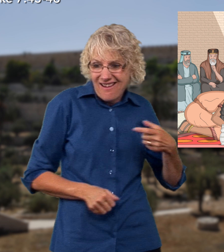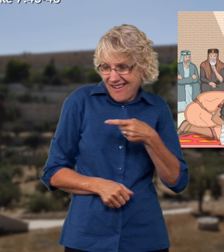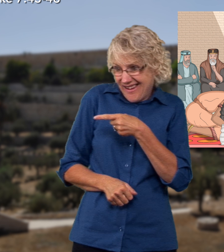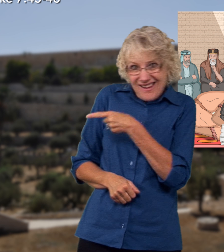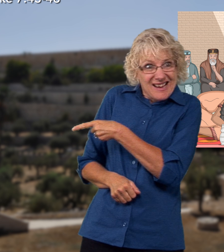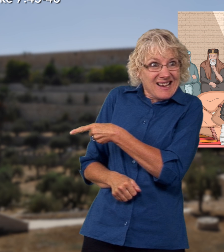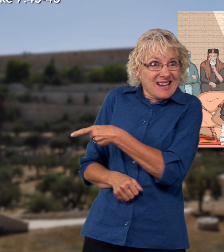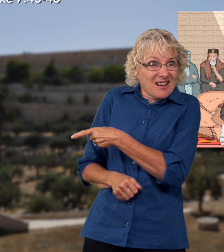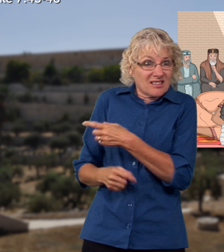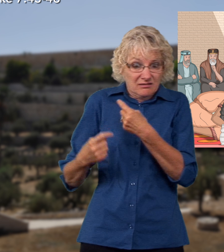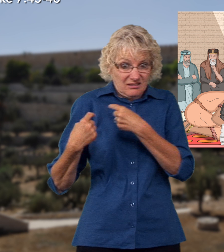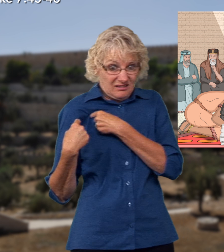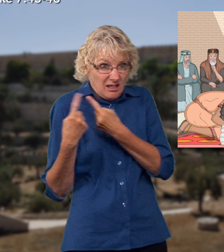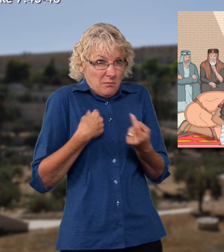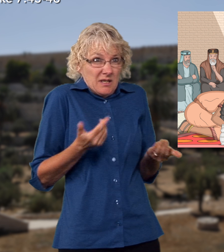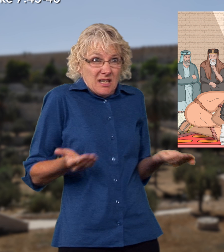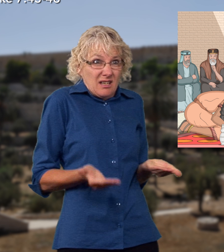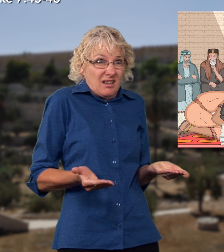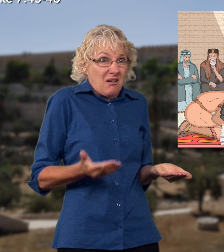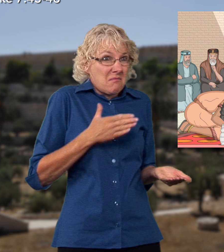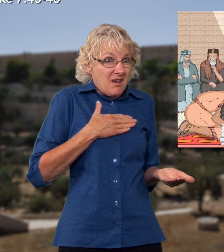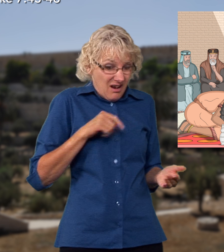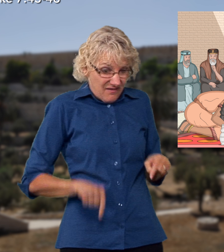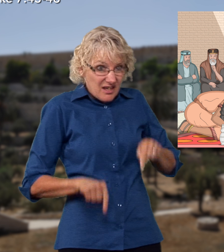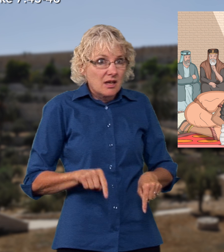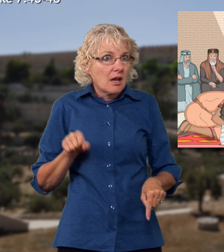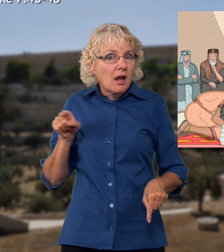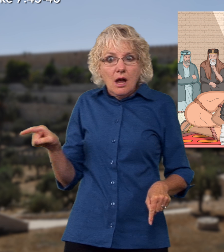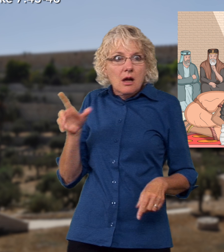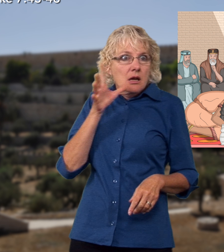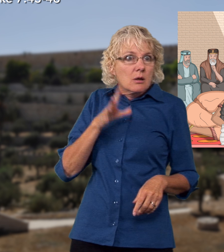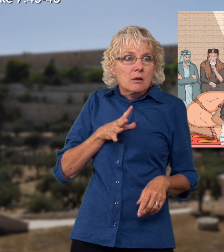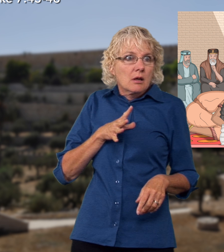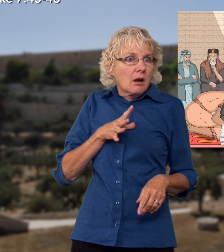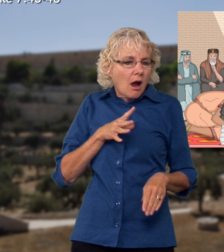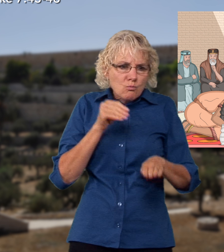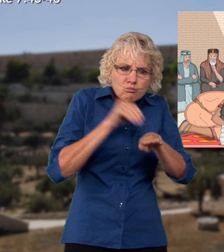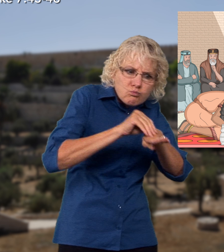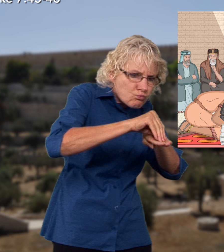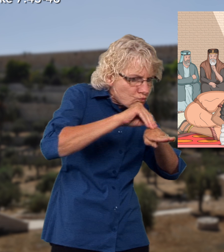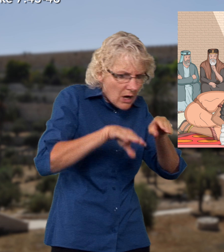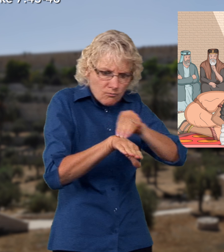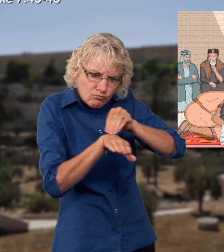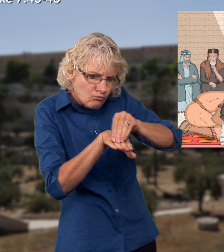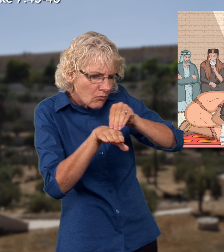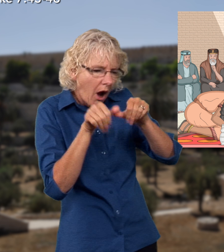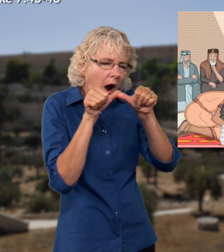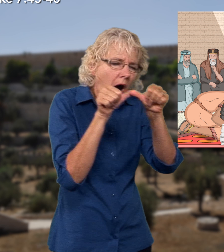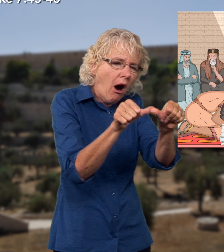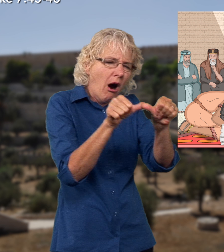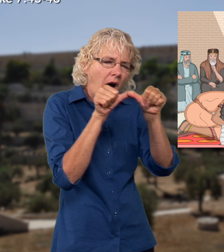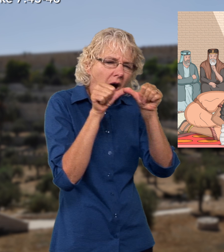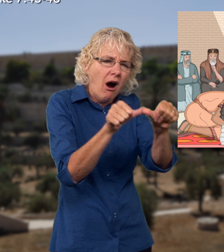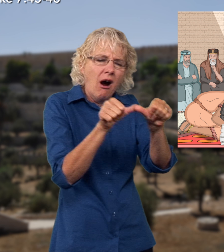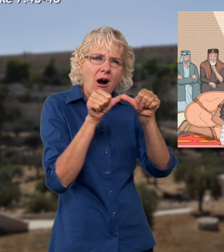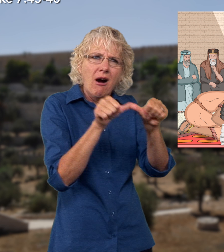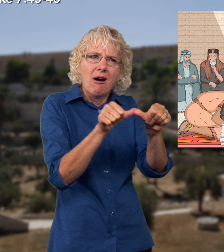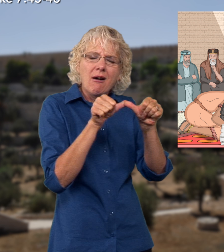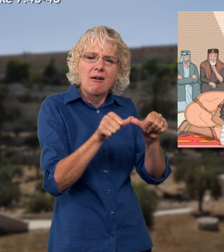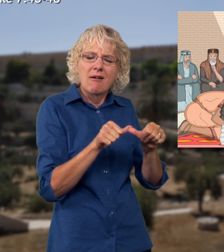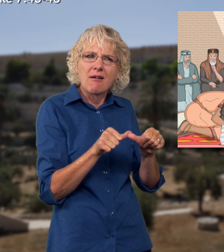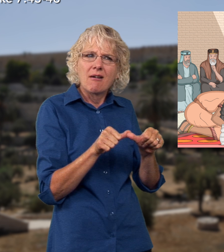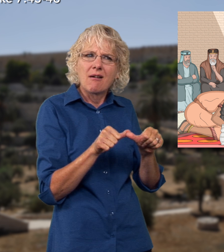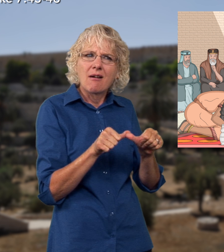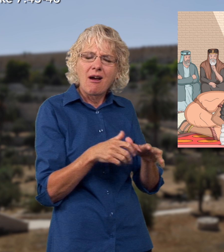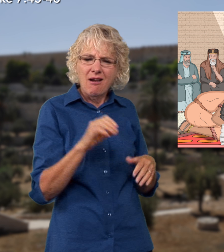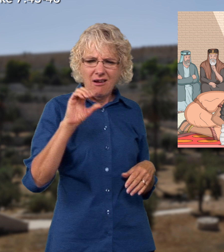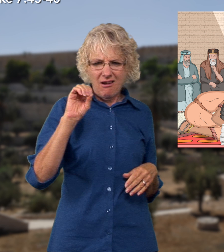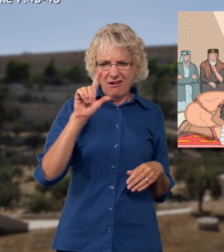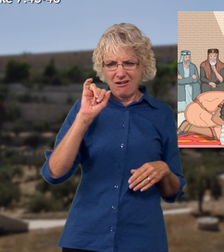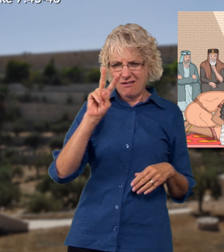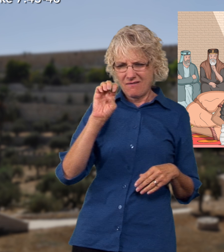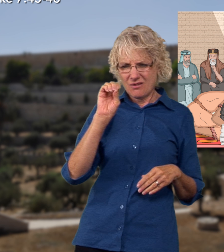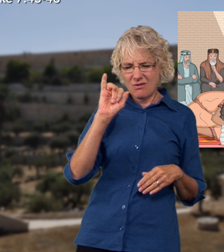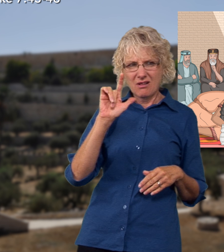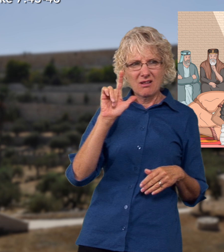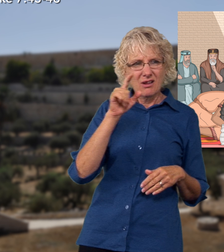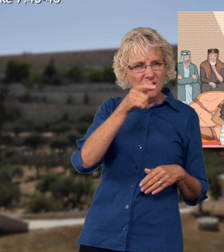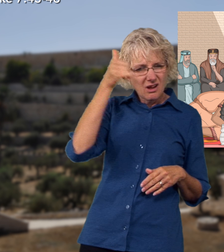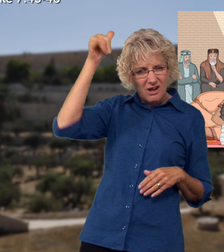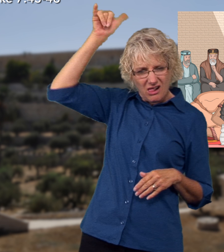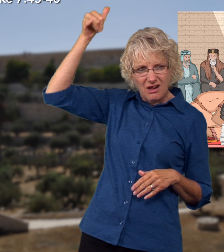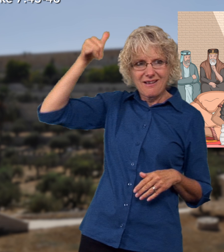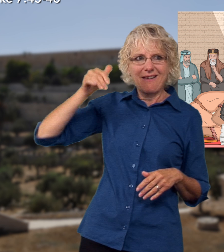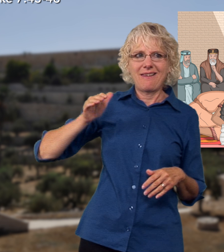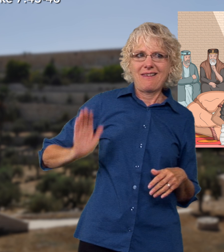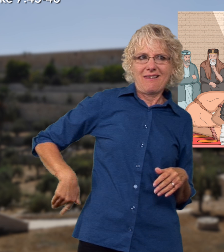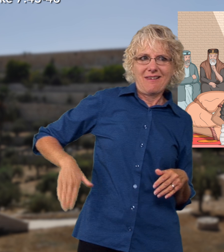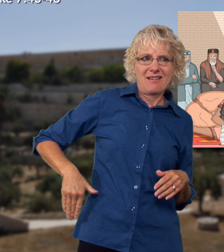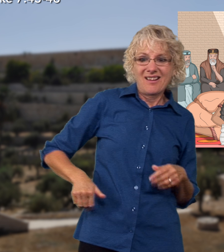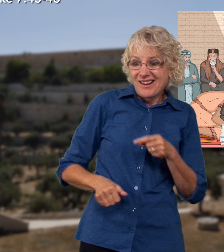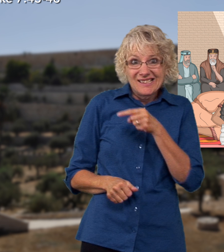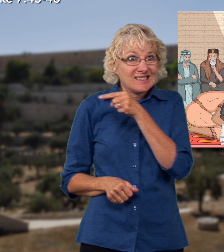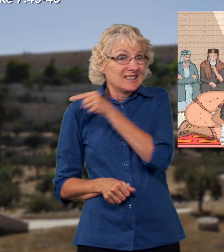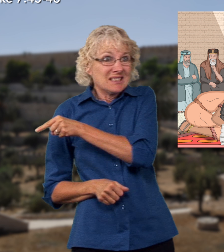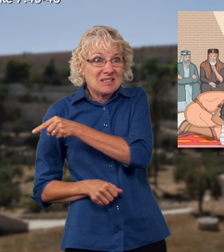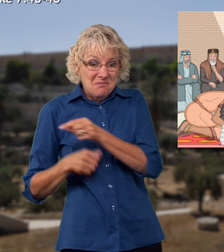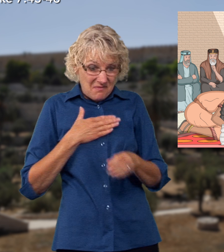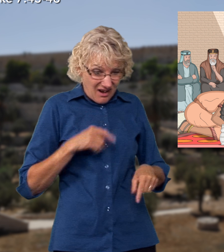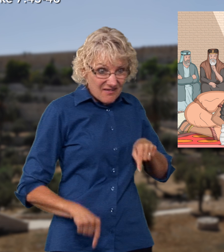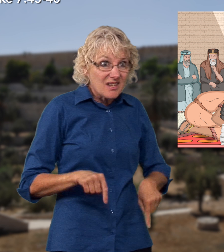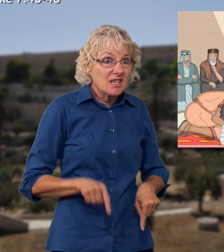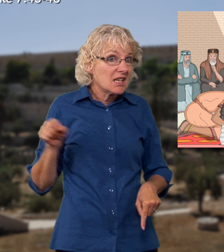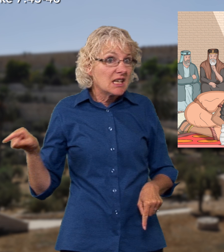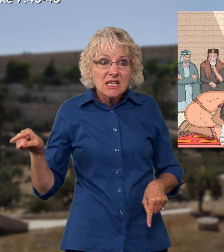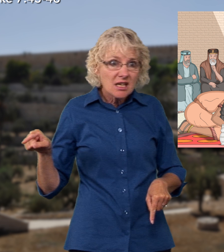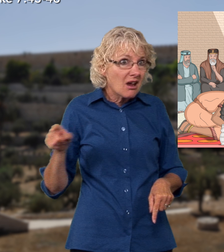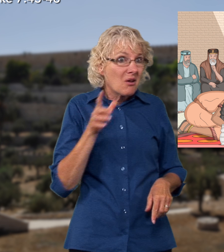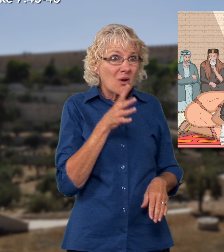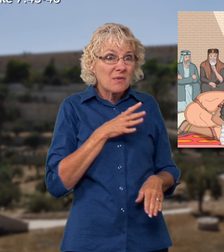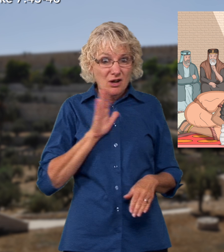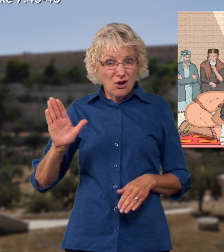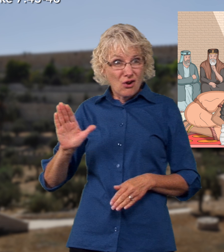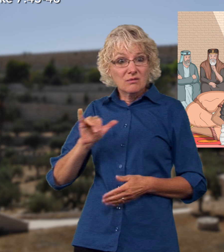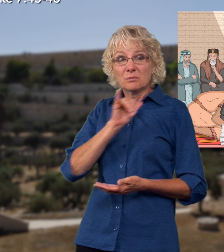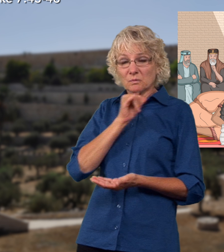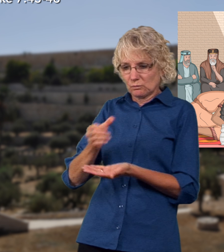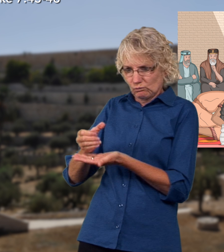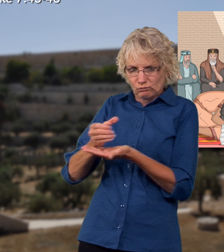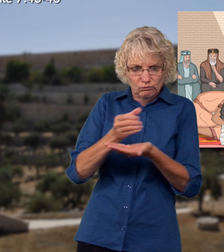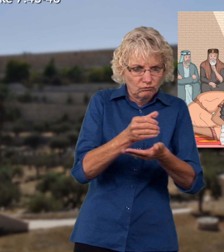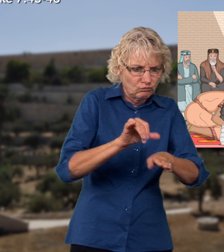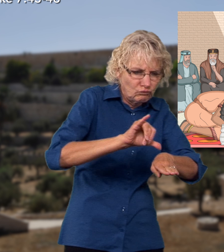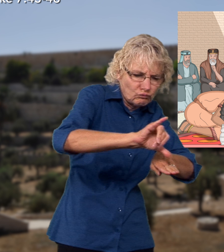You did not greet Me with a kiss, but she has not stopped kissing My feet since I arrived.